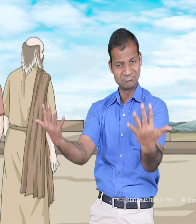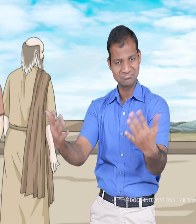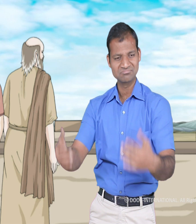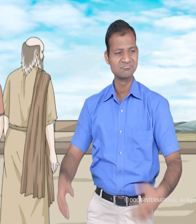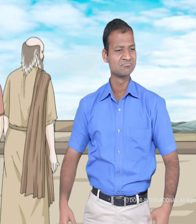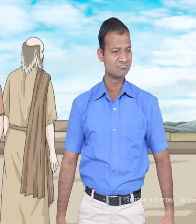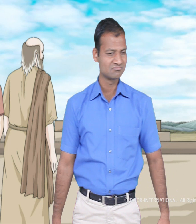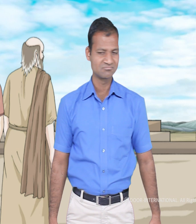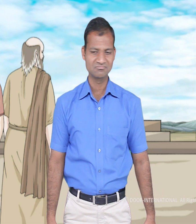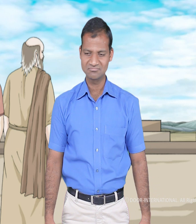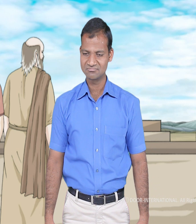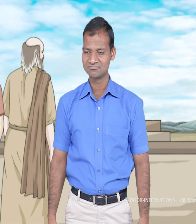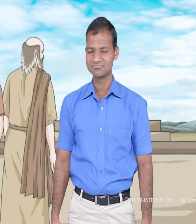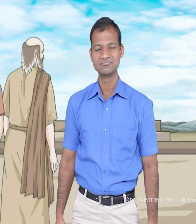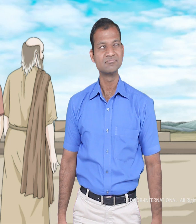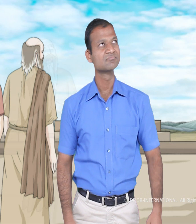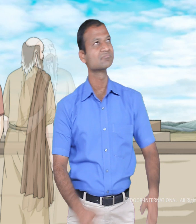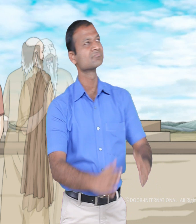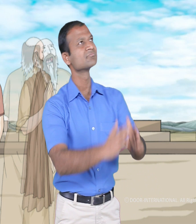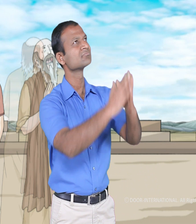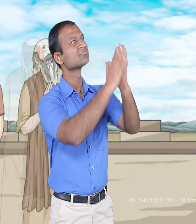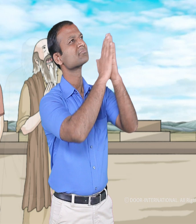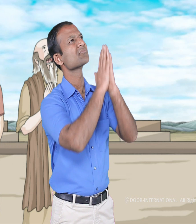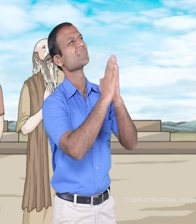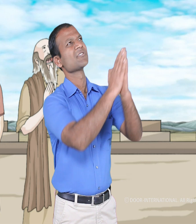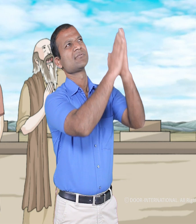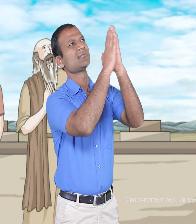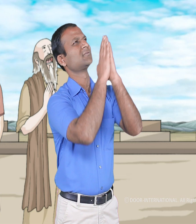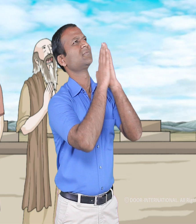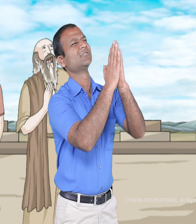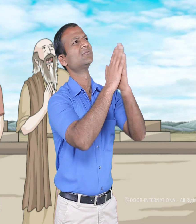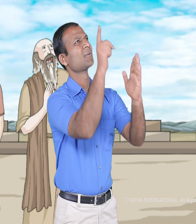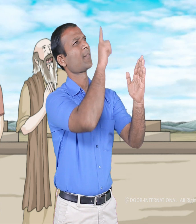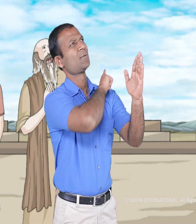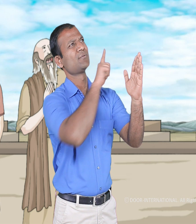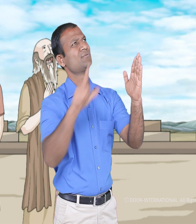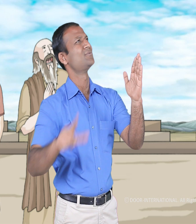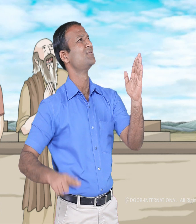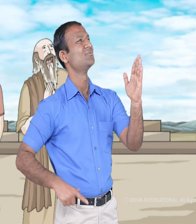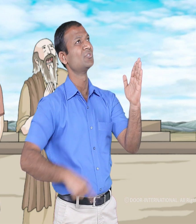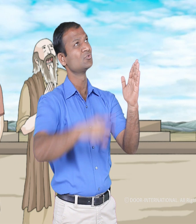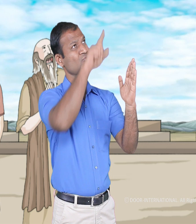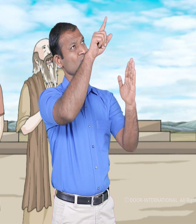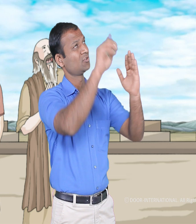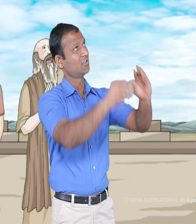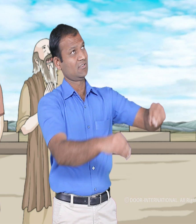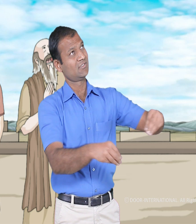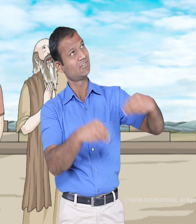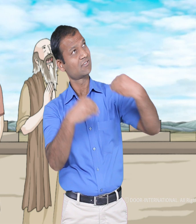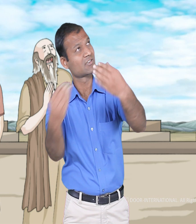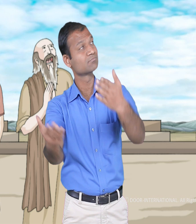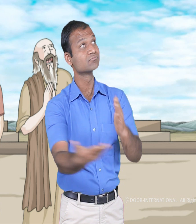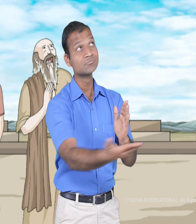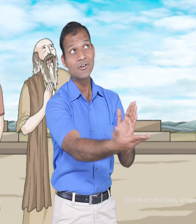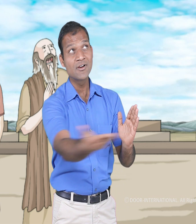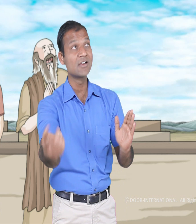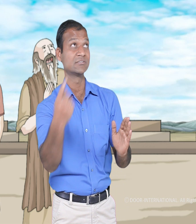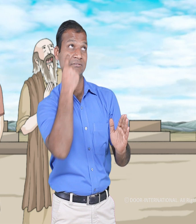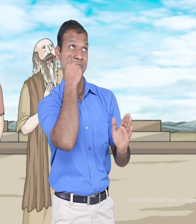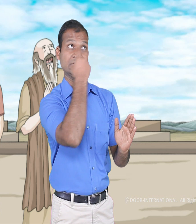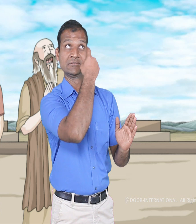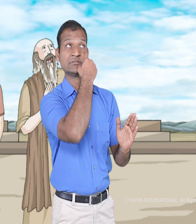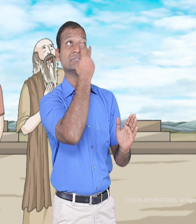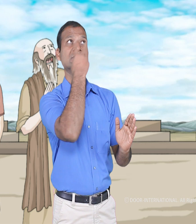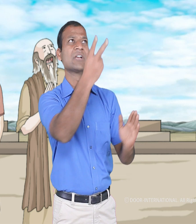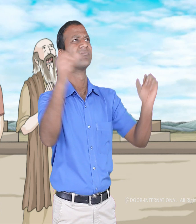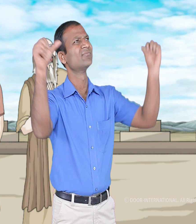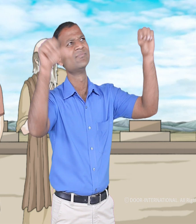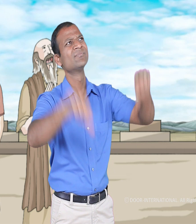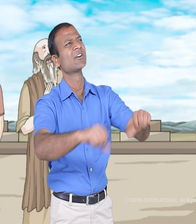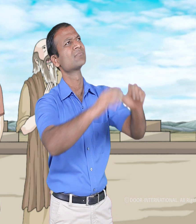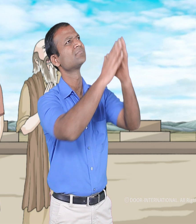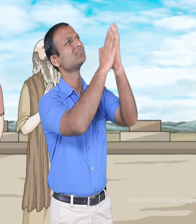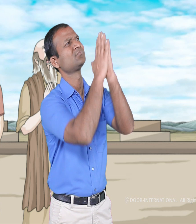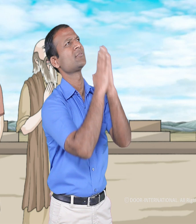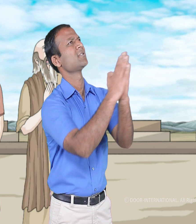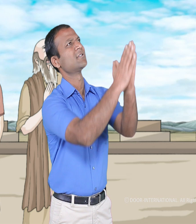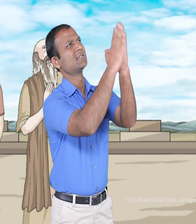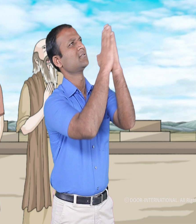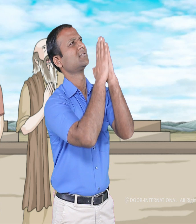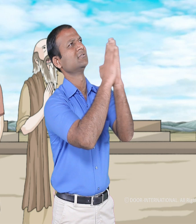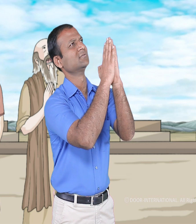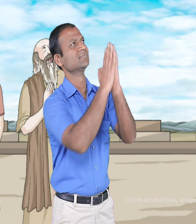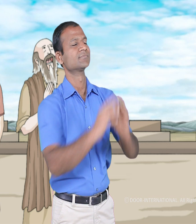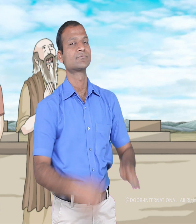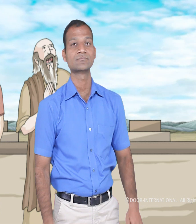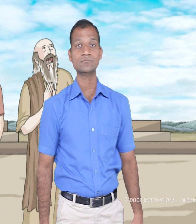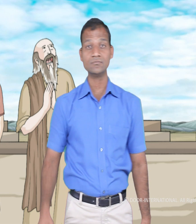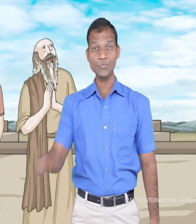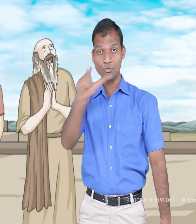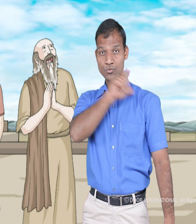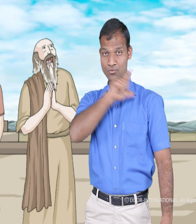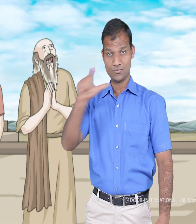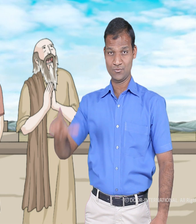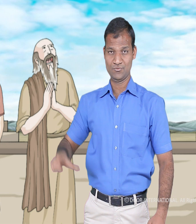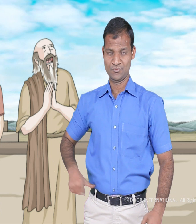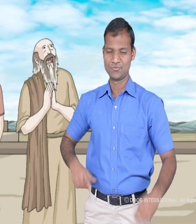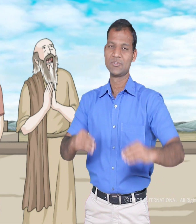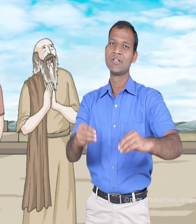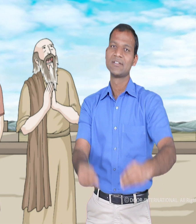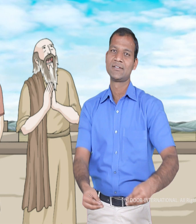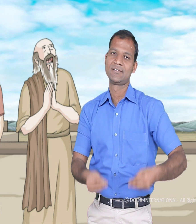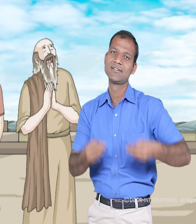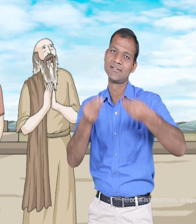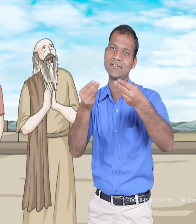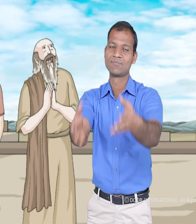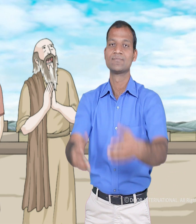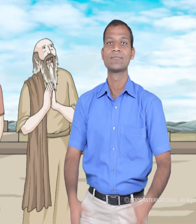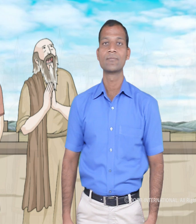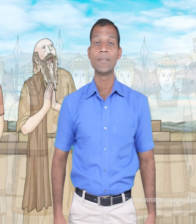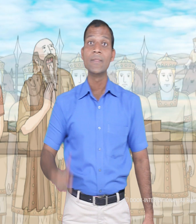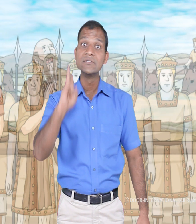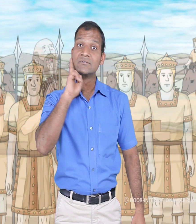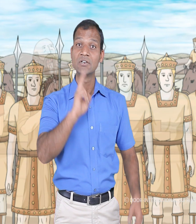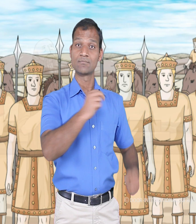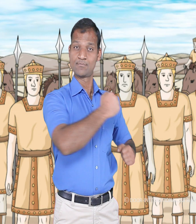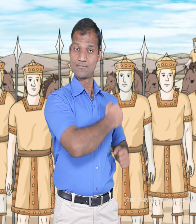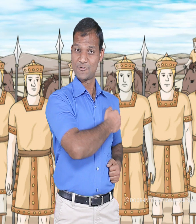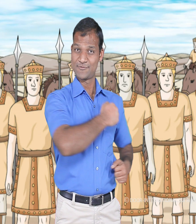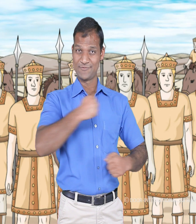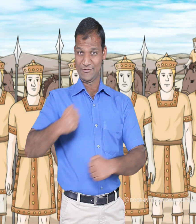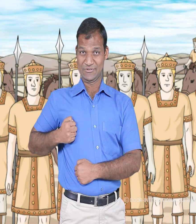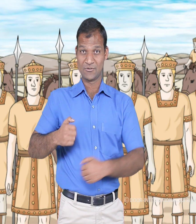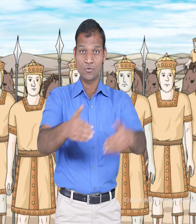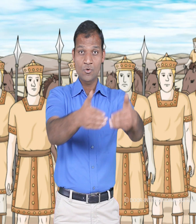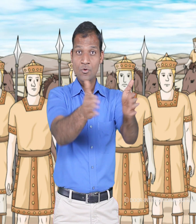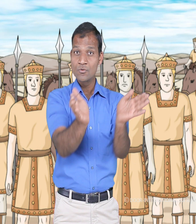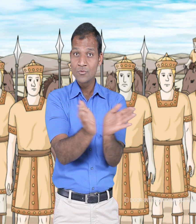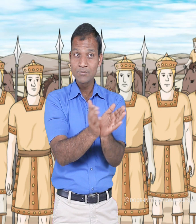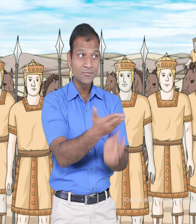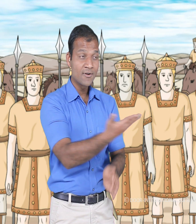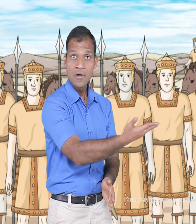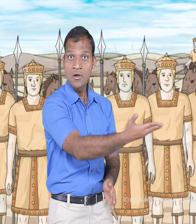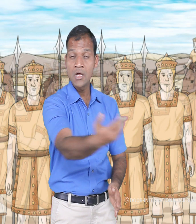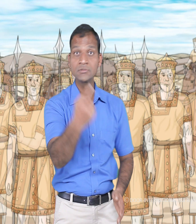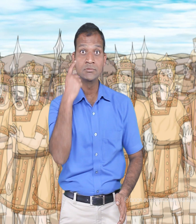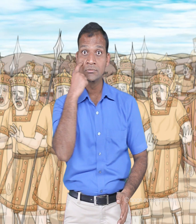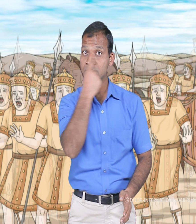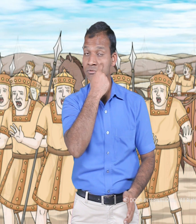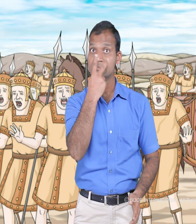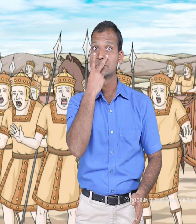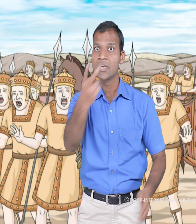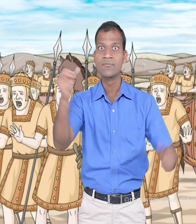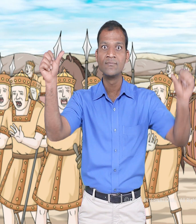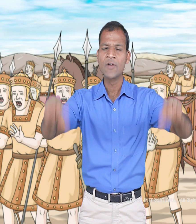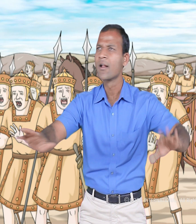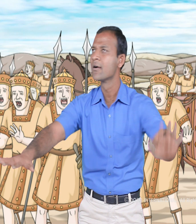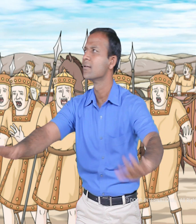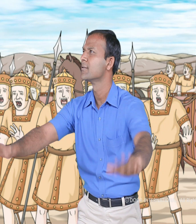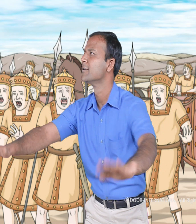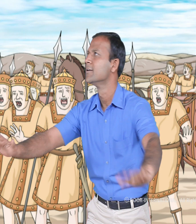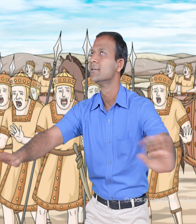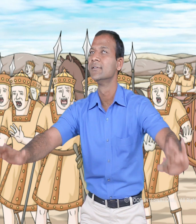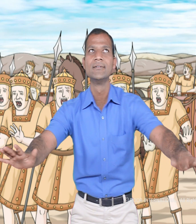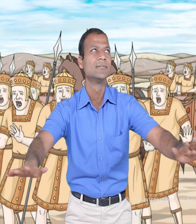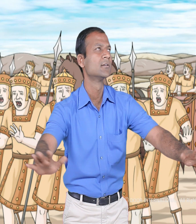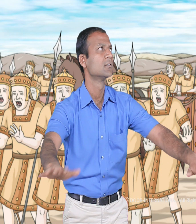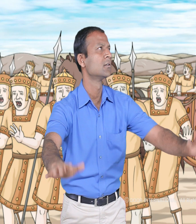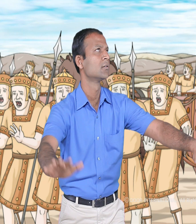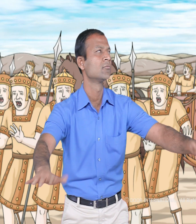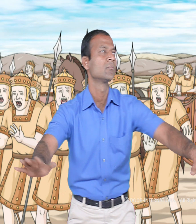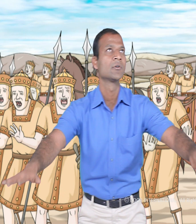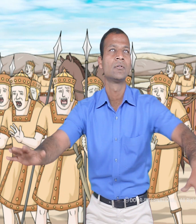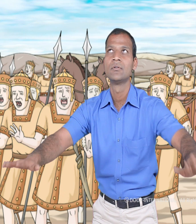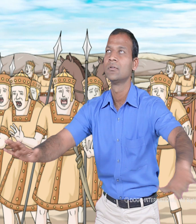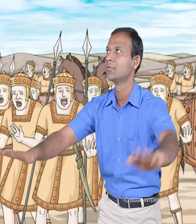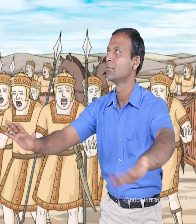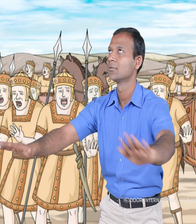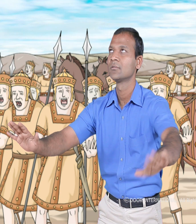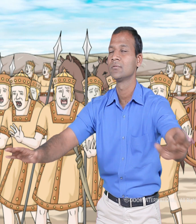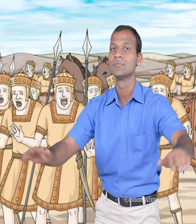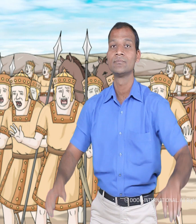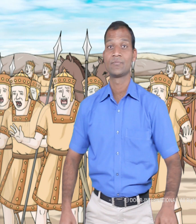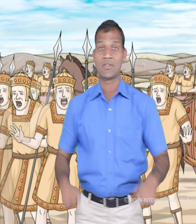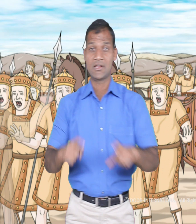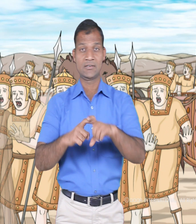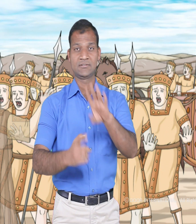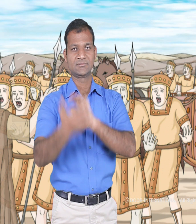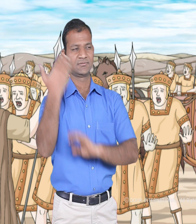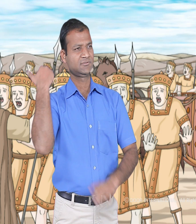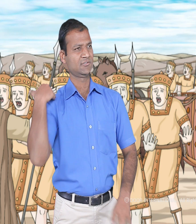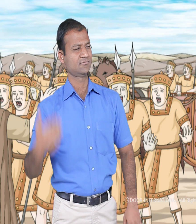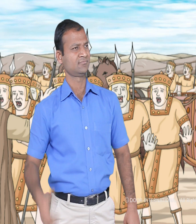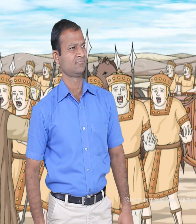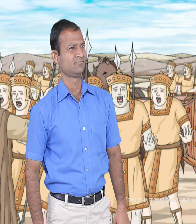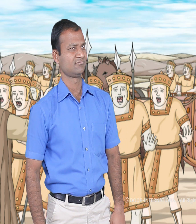As the Arameans came down against him, Elisha prayed to the LORD, “Please strike these people with blindness.” So He struck them with blindness, according to the word of Elisha.